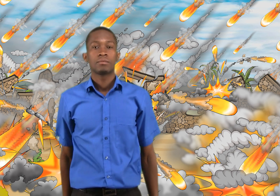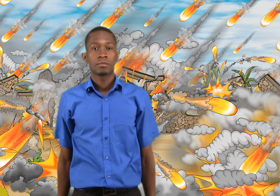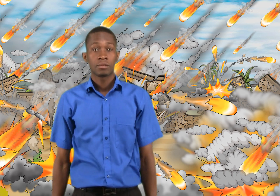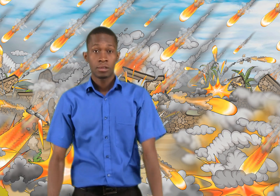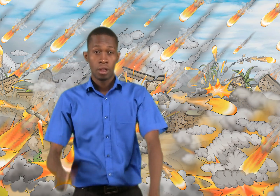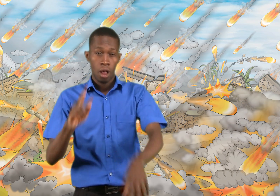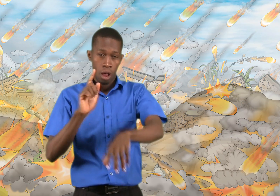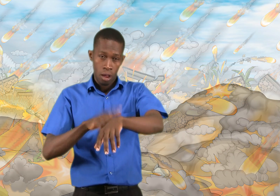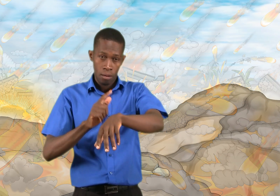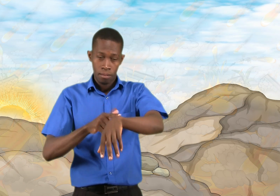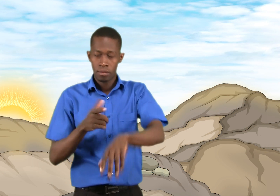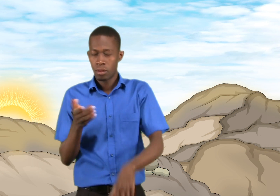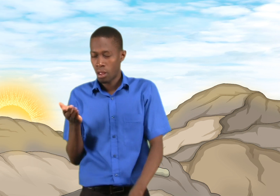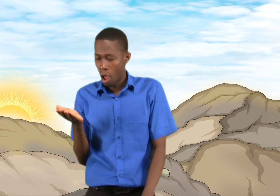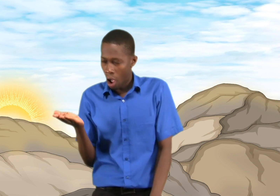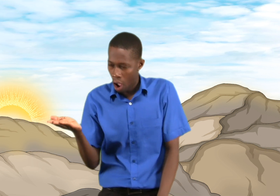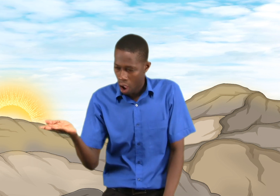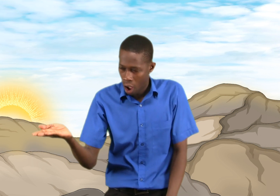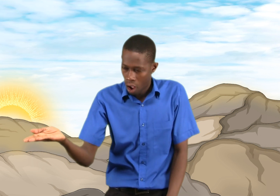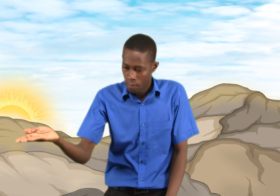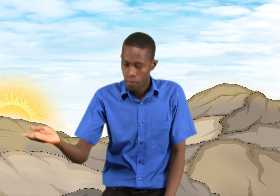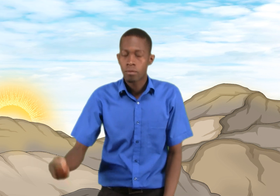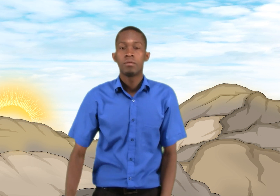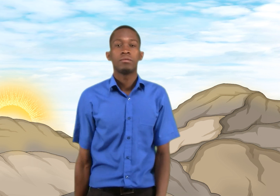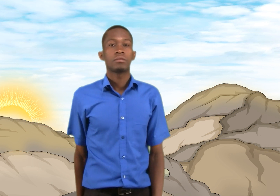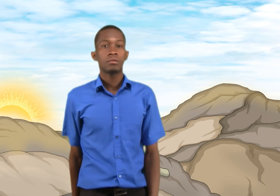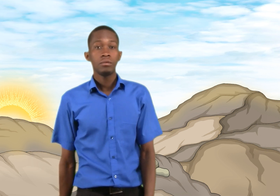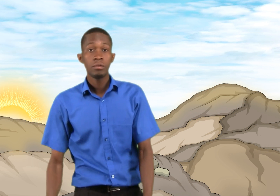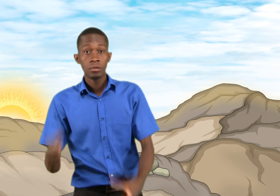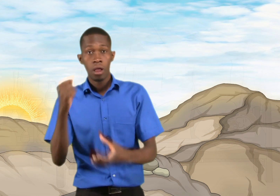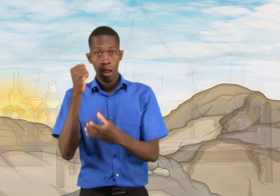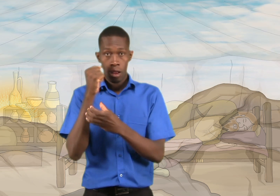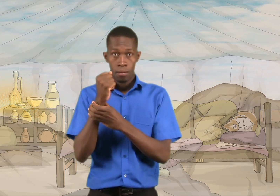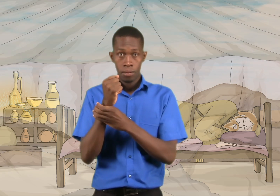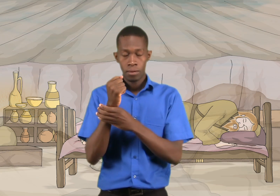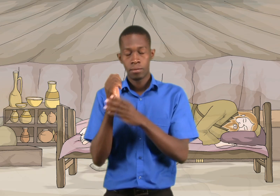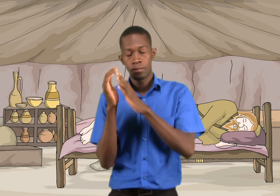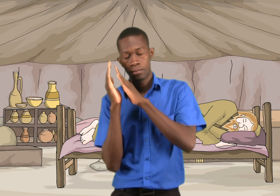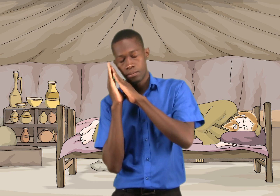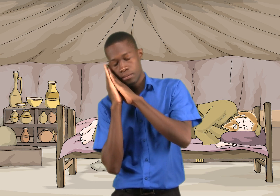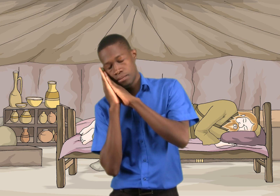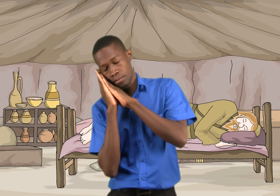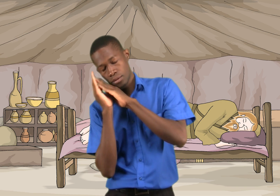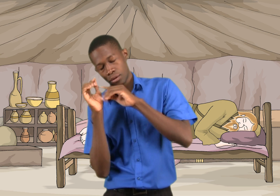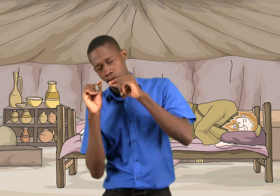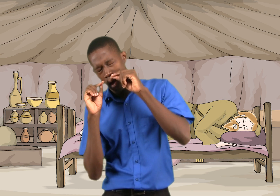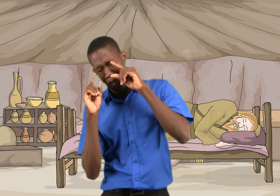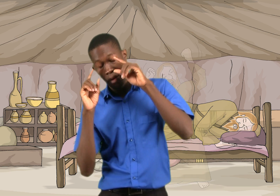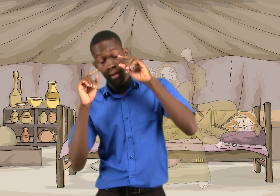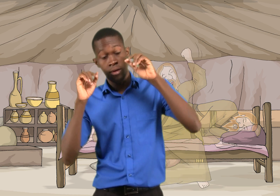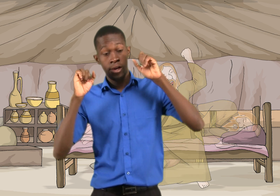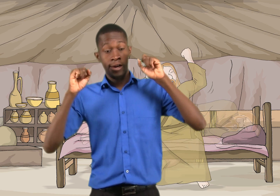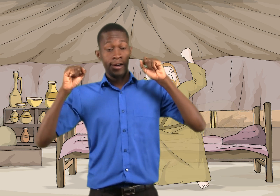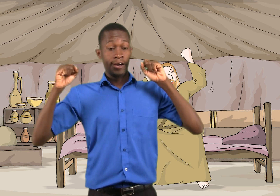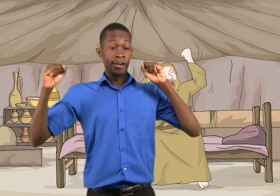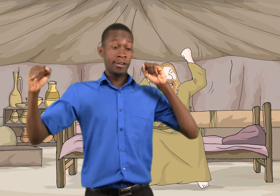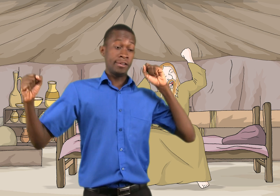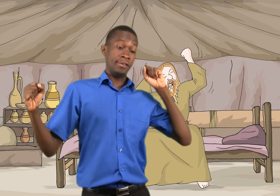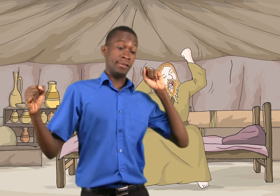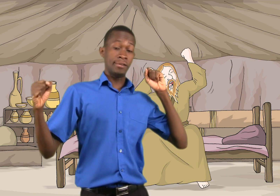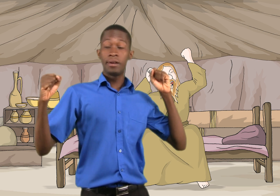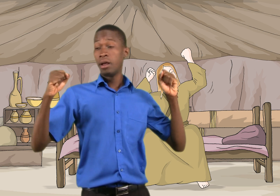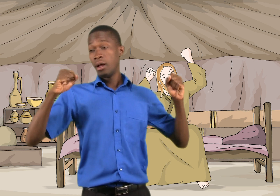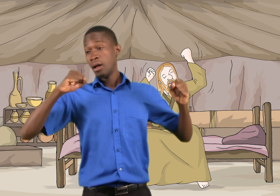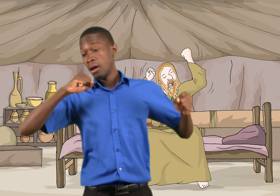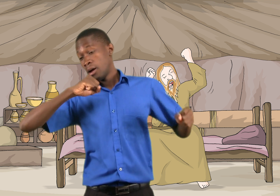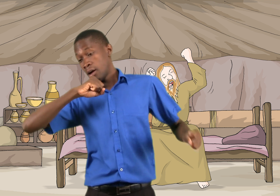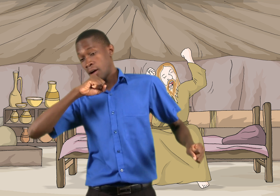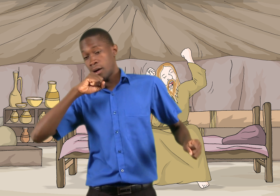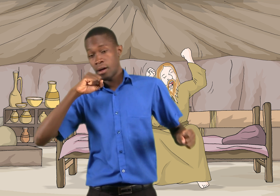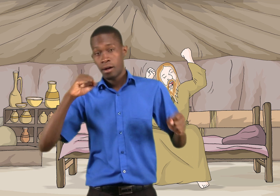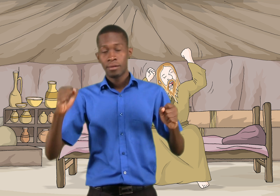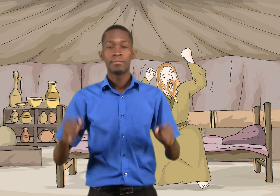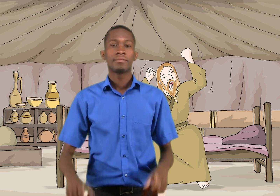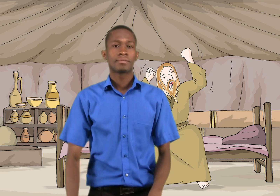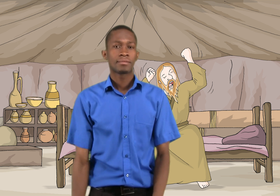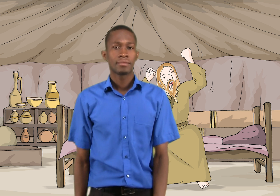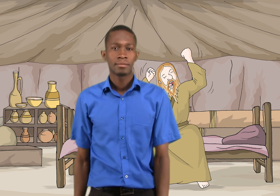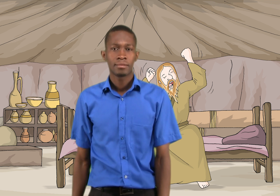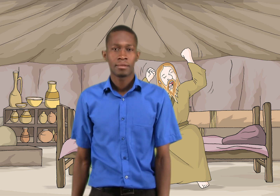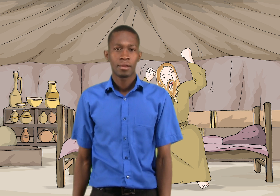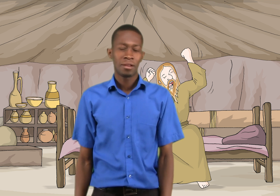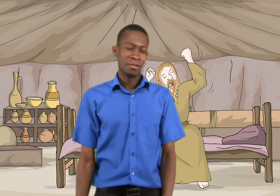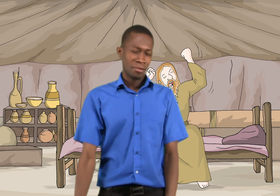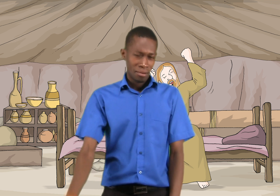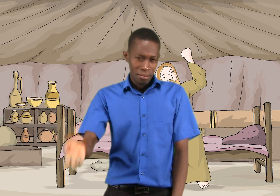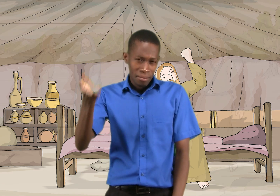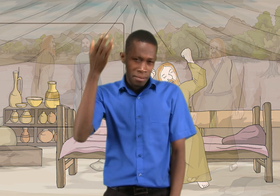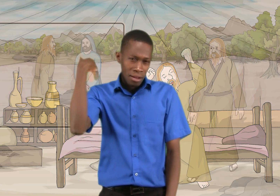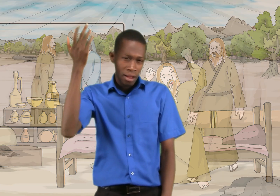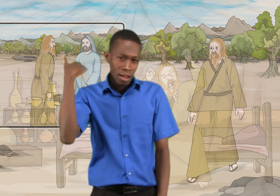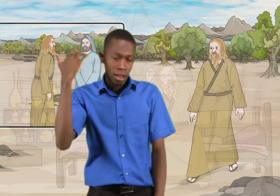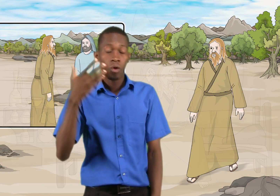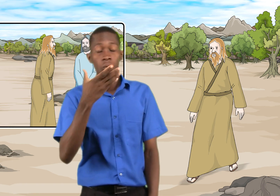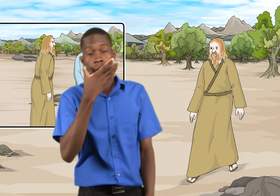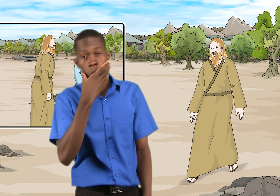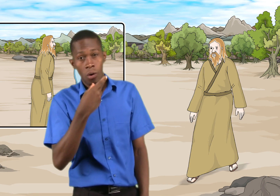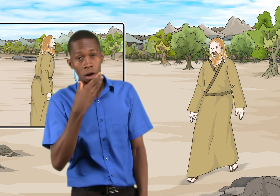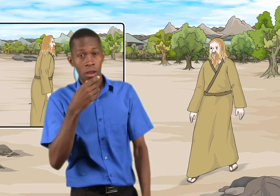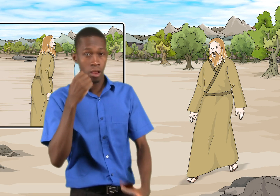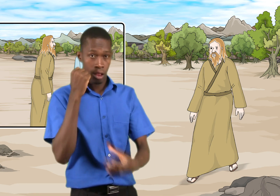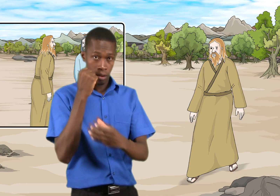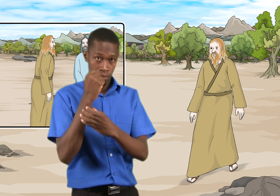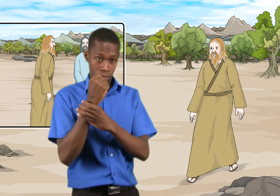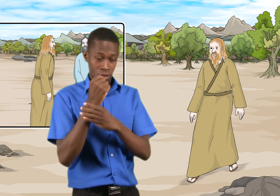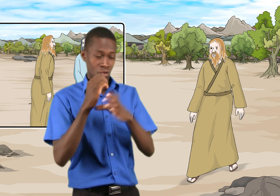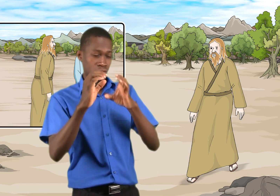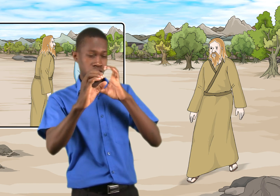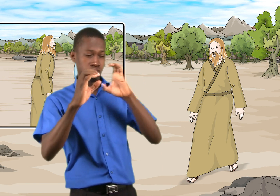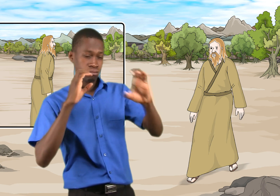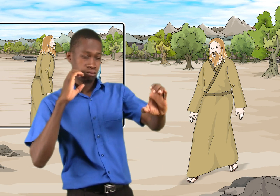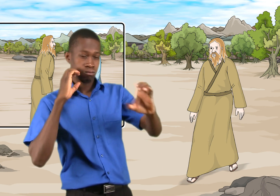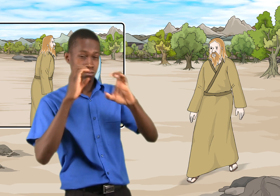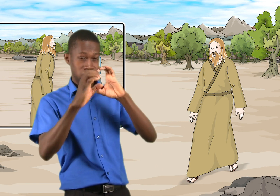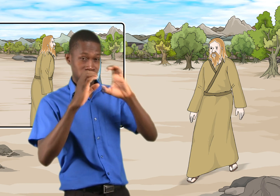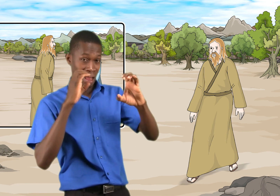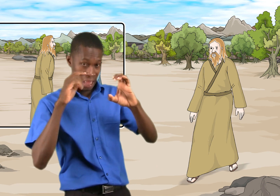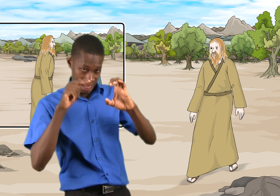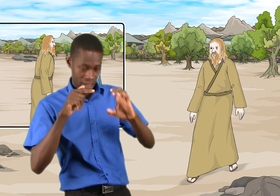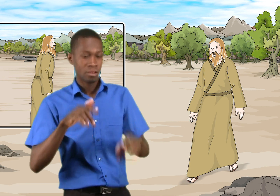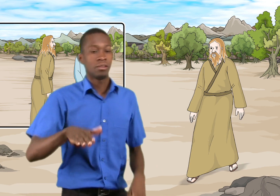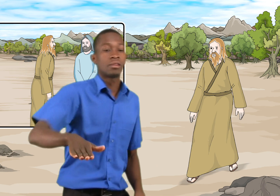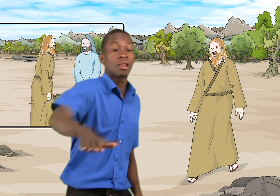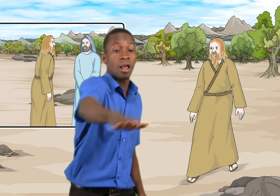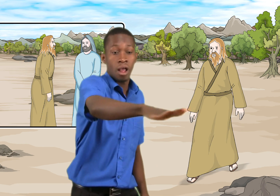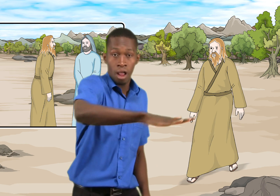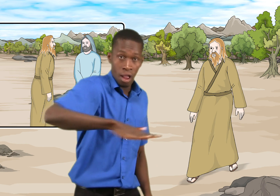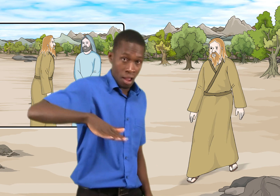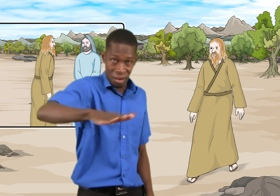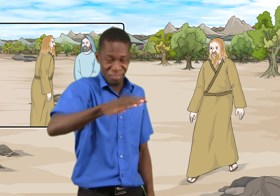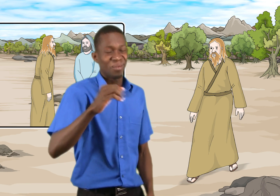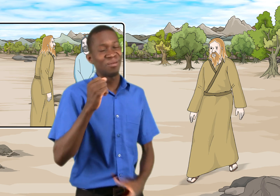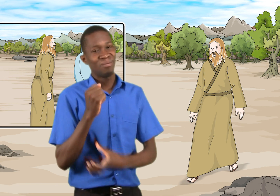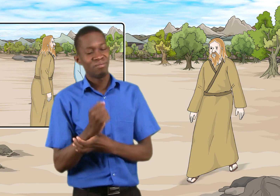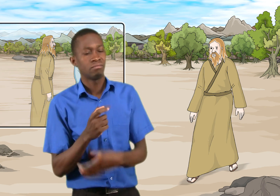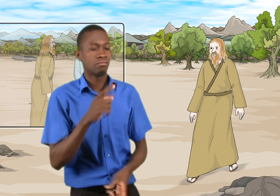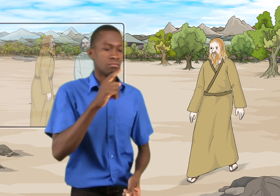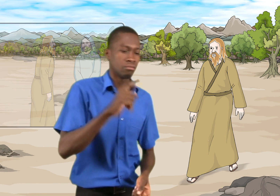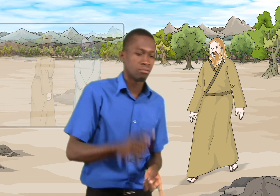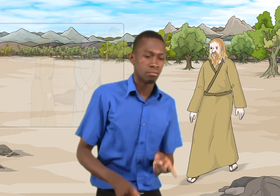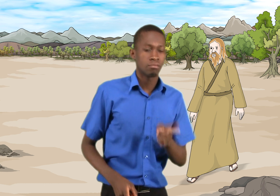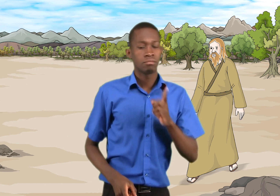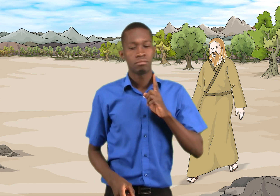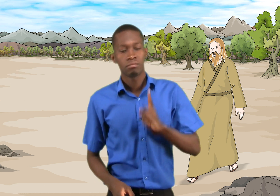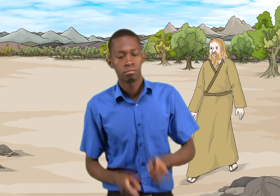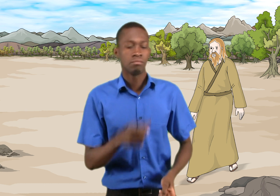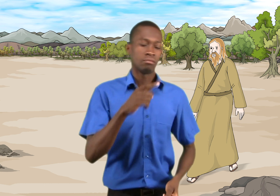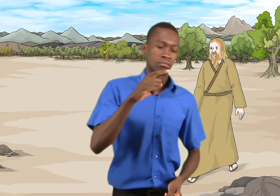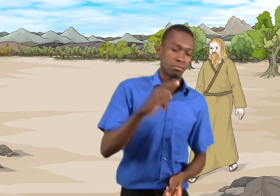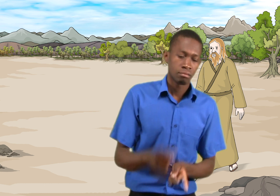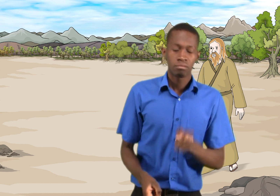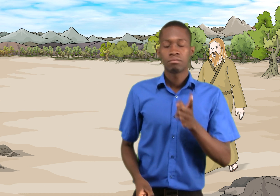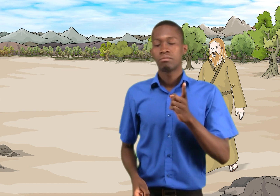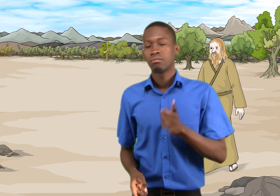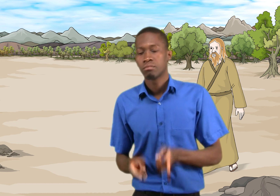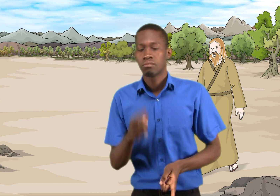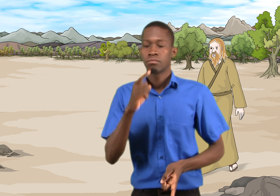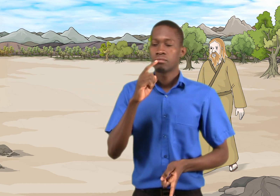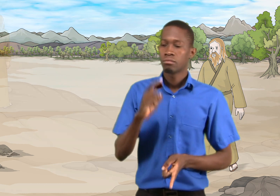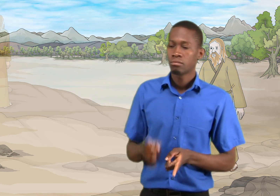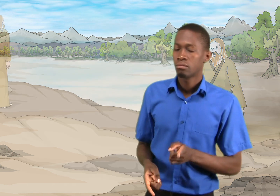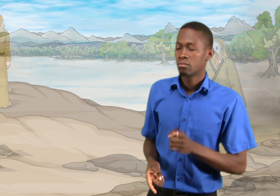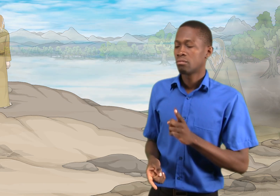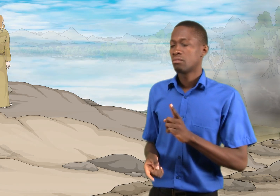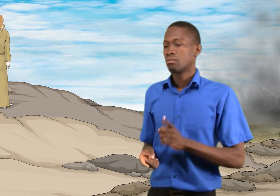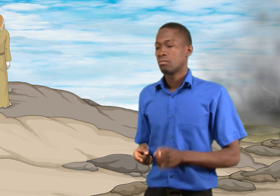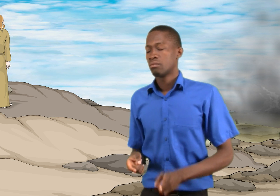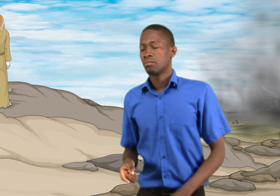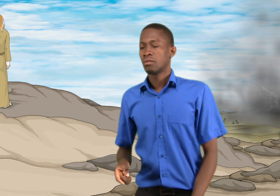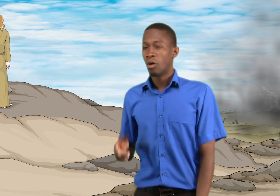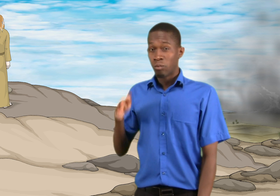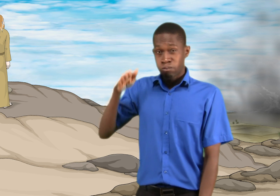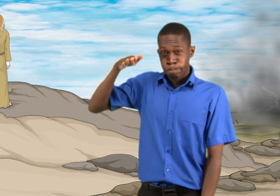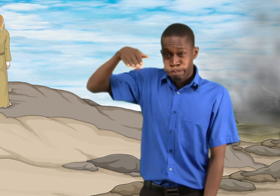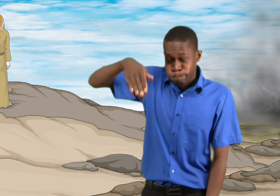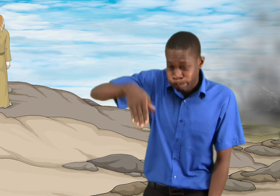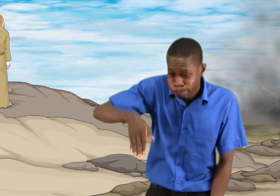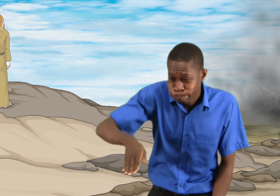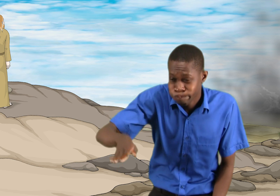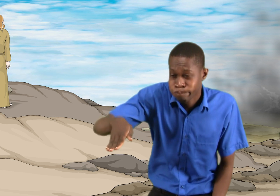Early the next morning, Abraham got up and returned to the place where he had stood before the LORD.